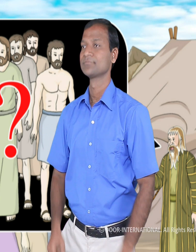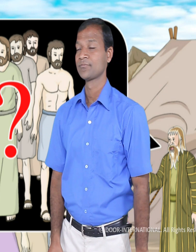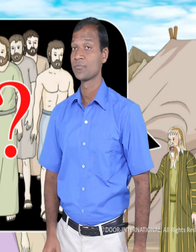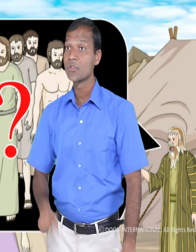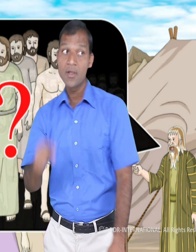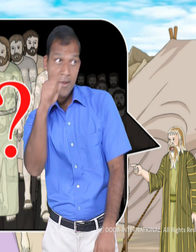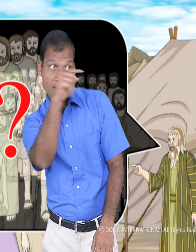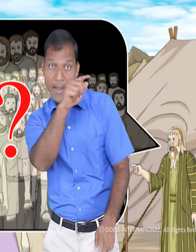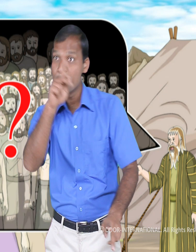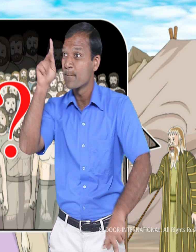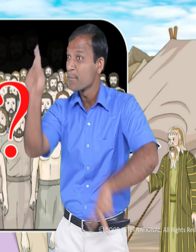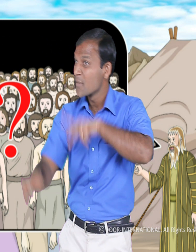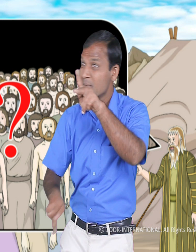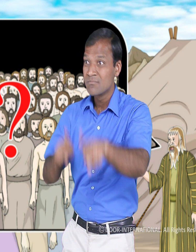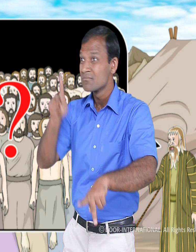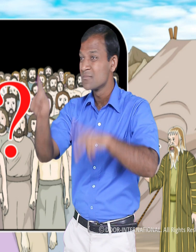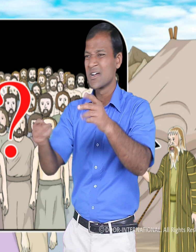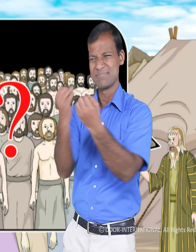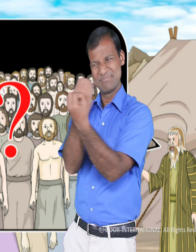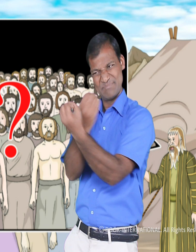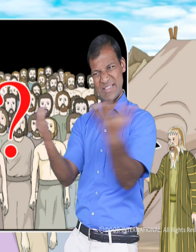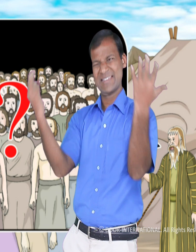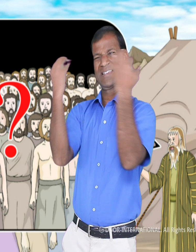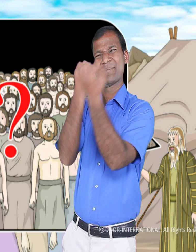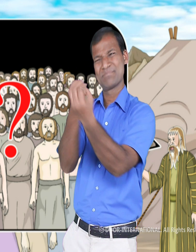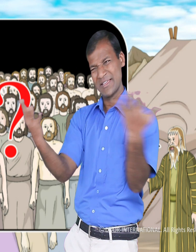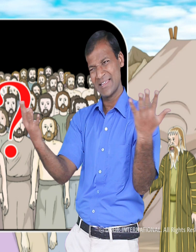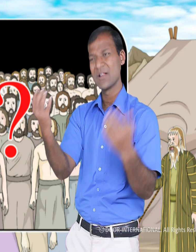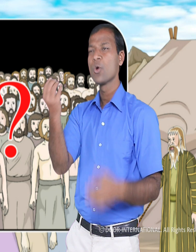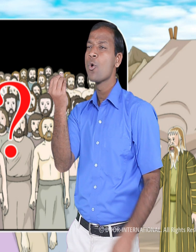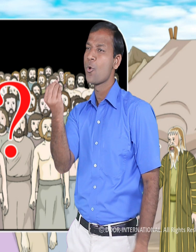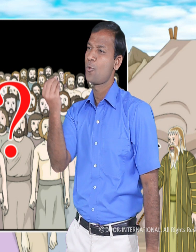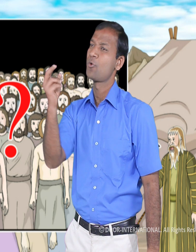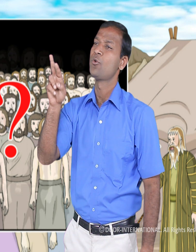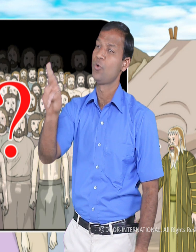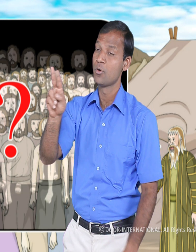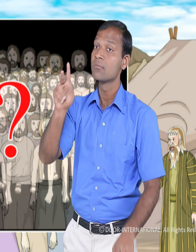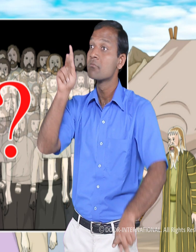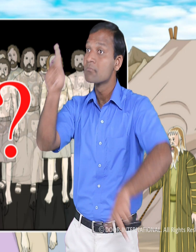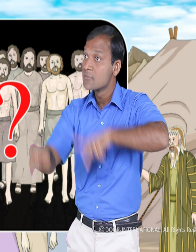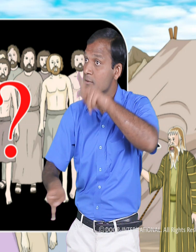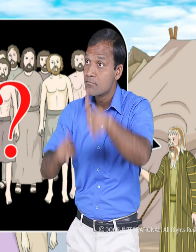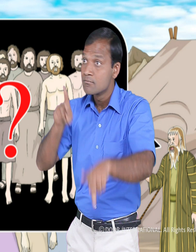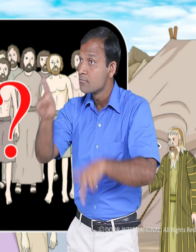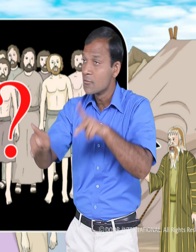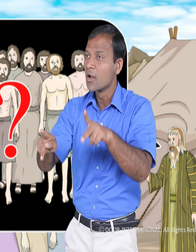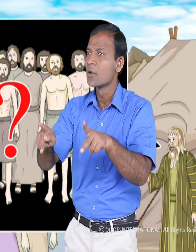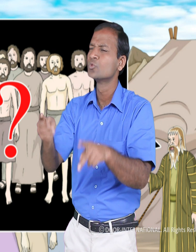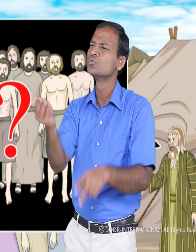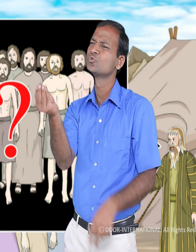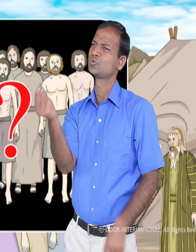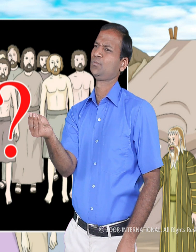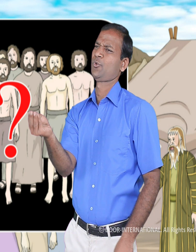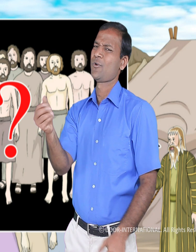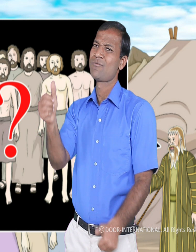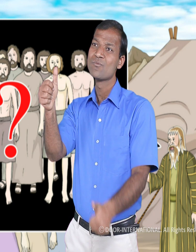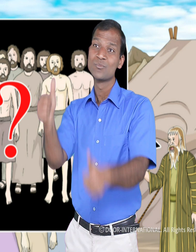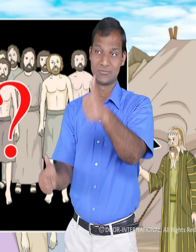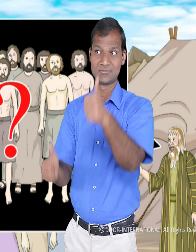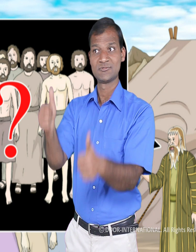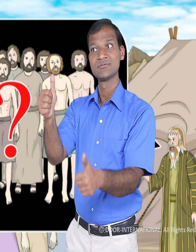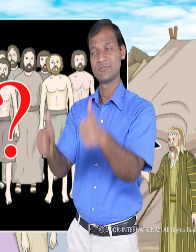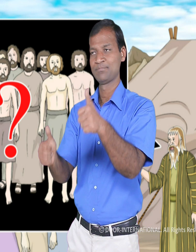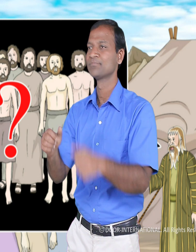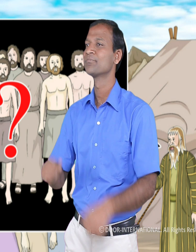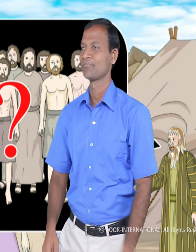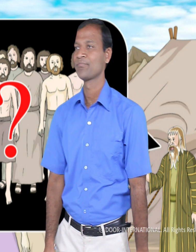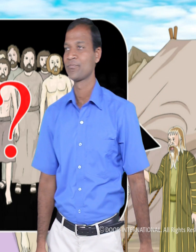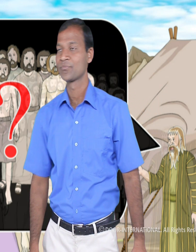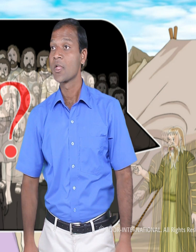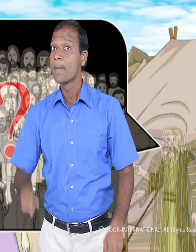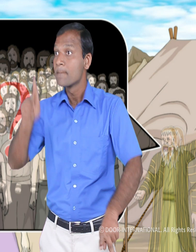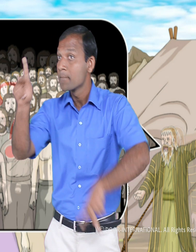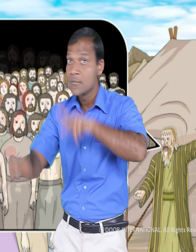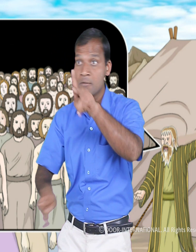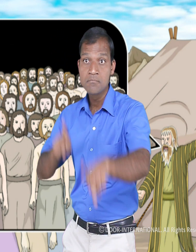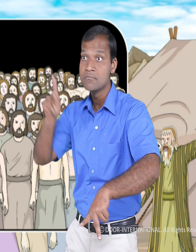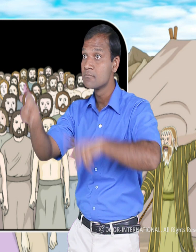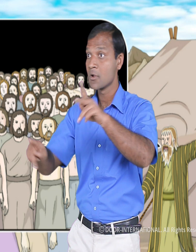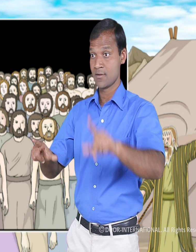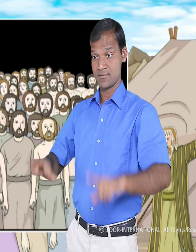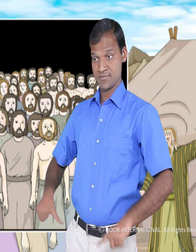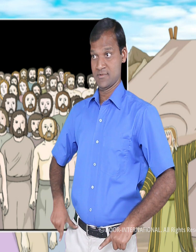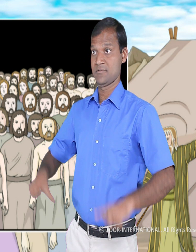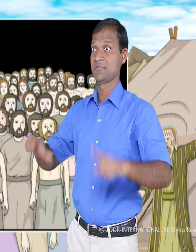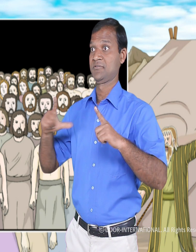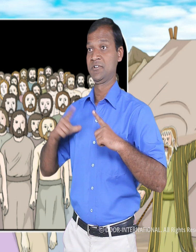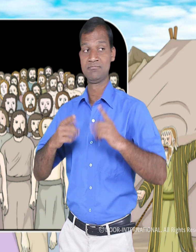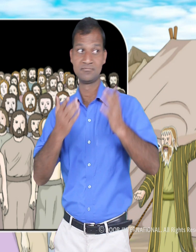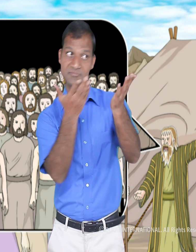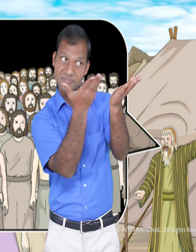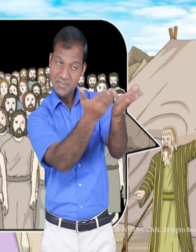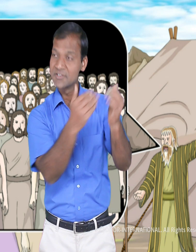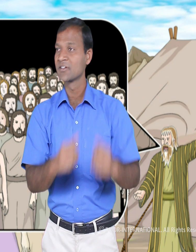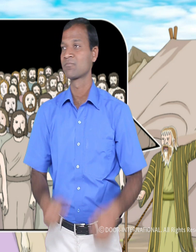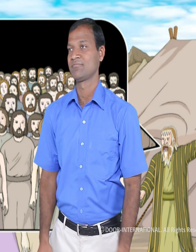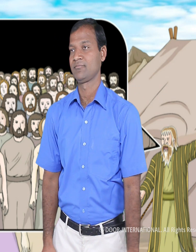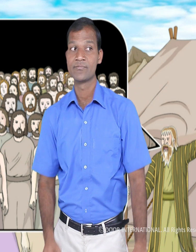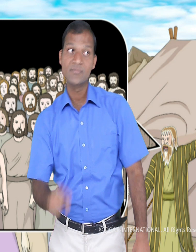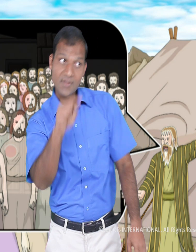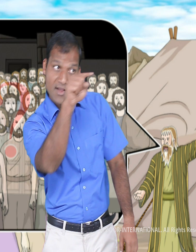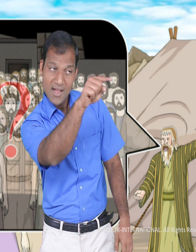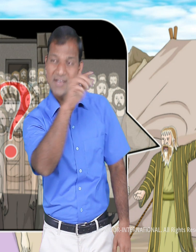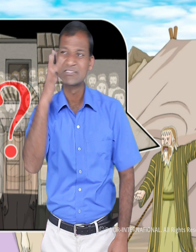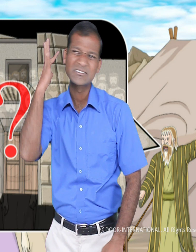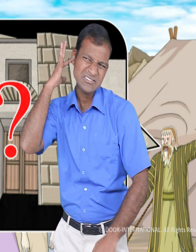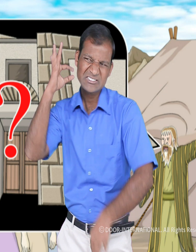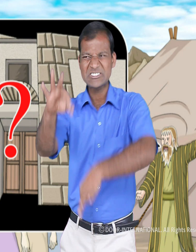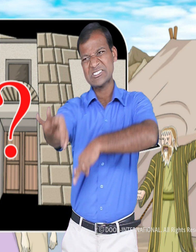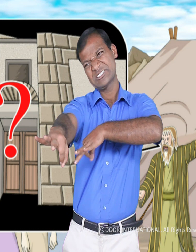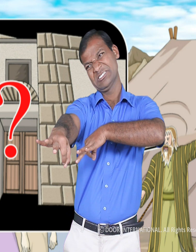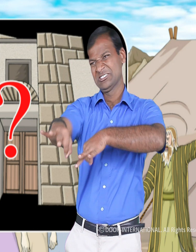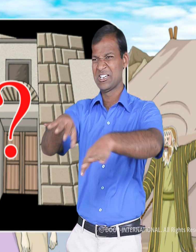Is the land where they live good or bad?